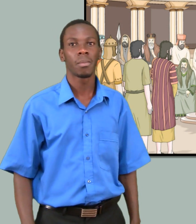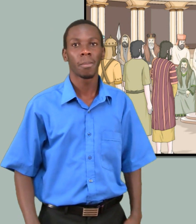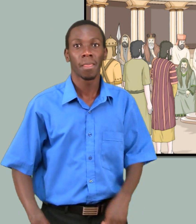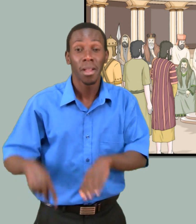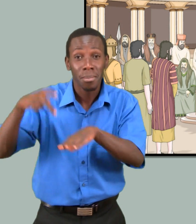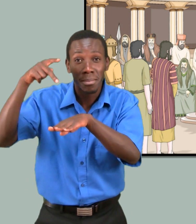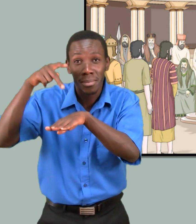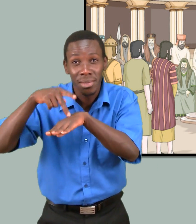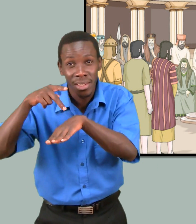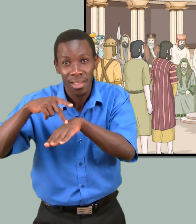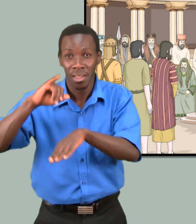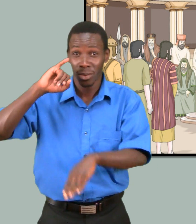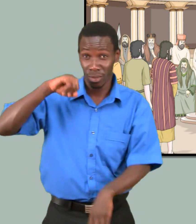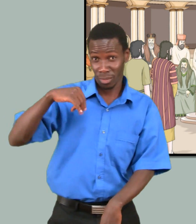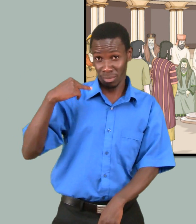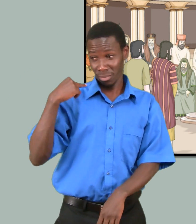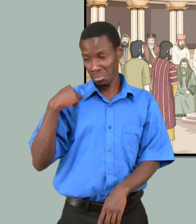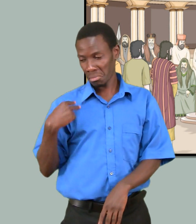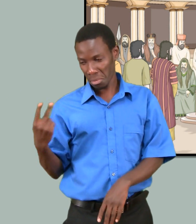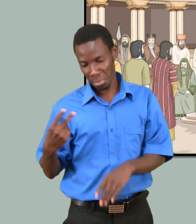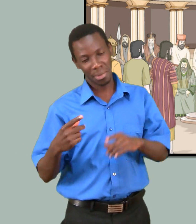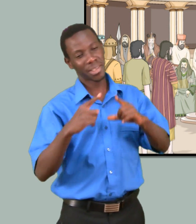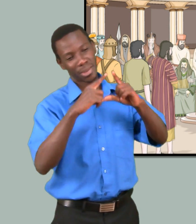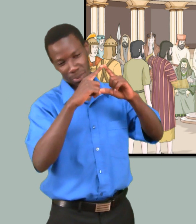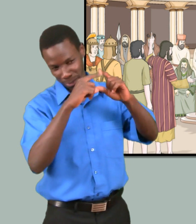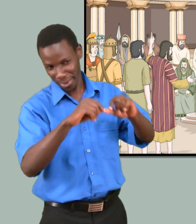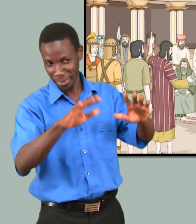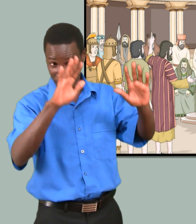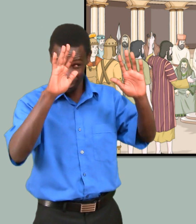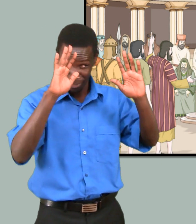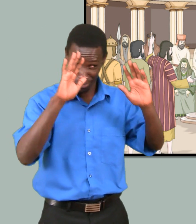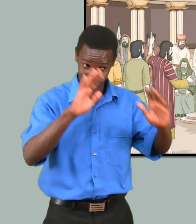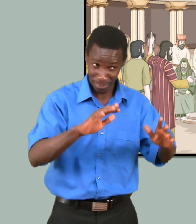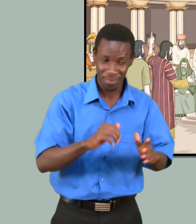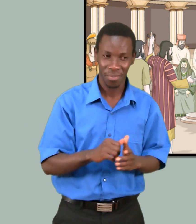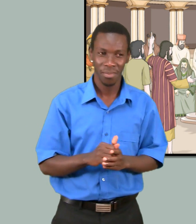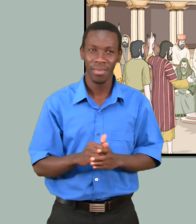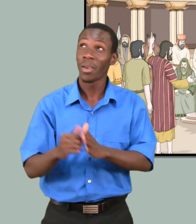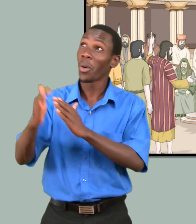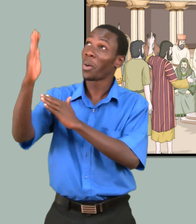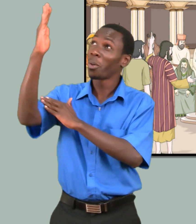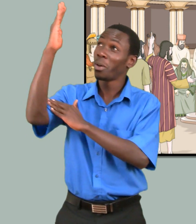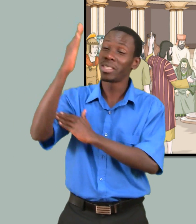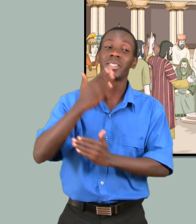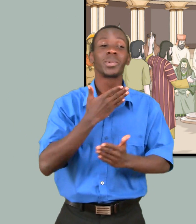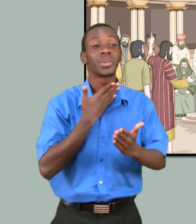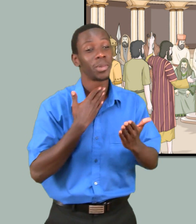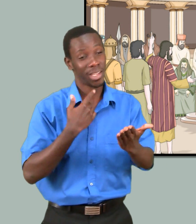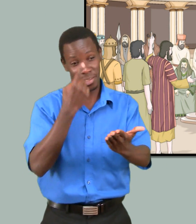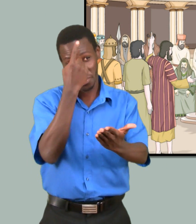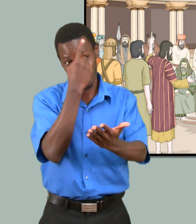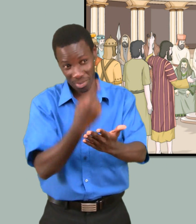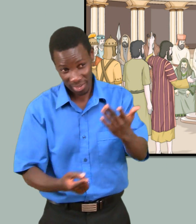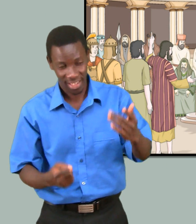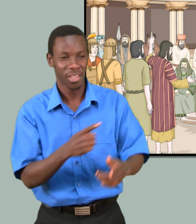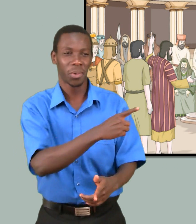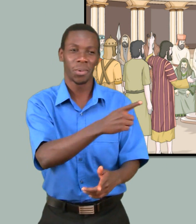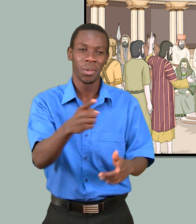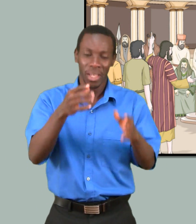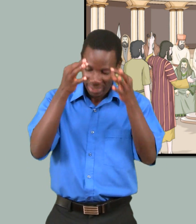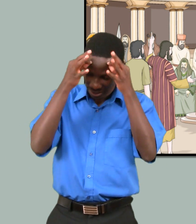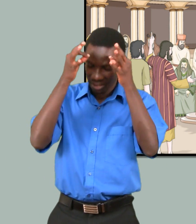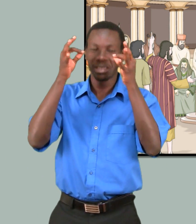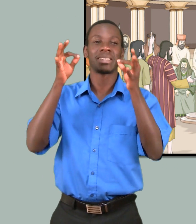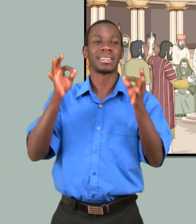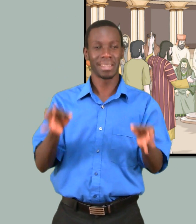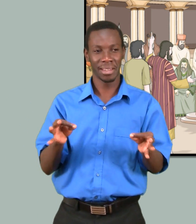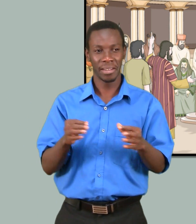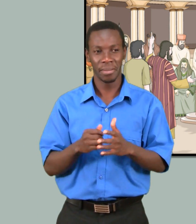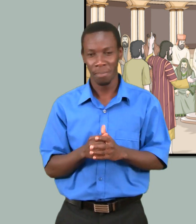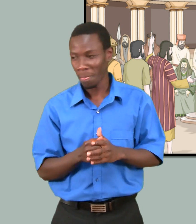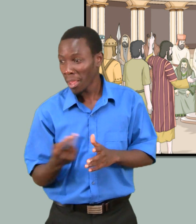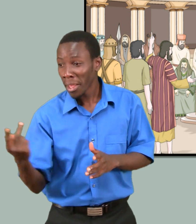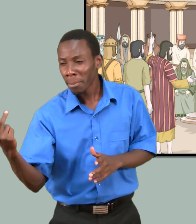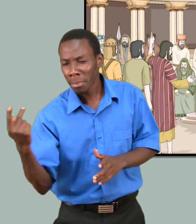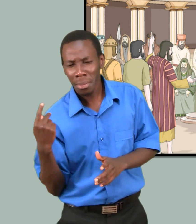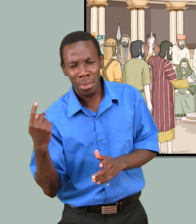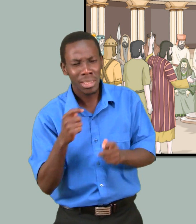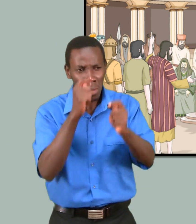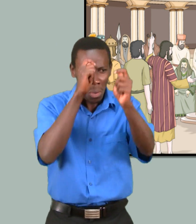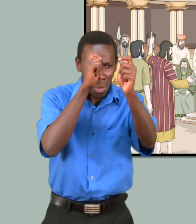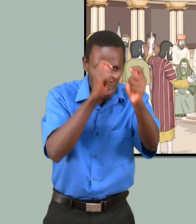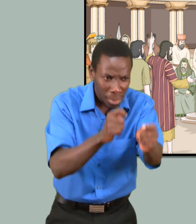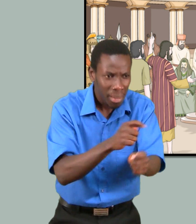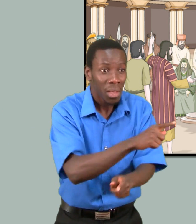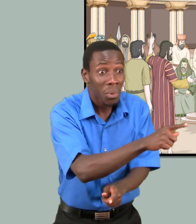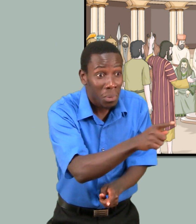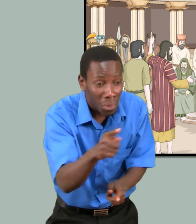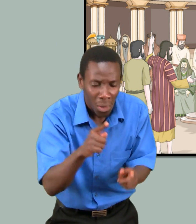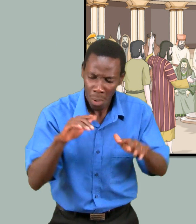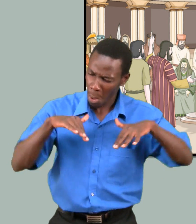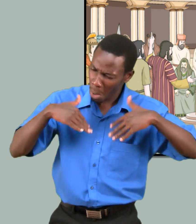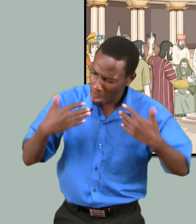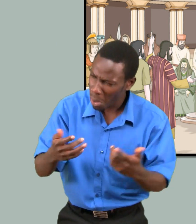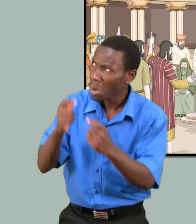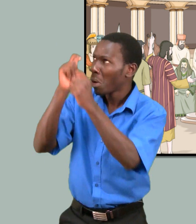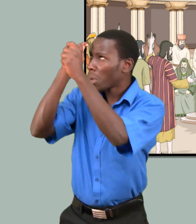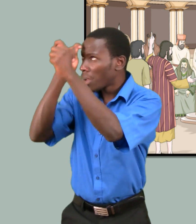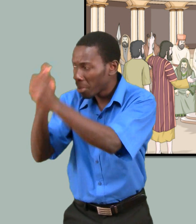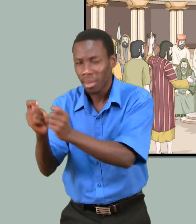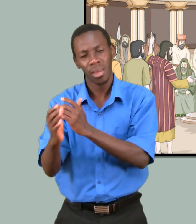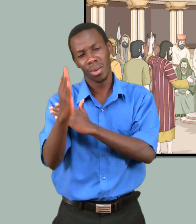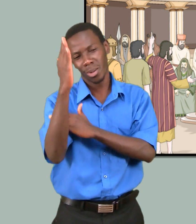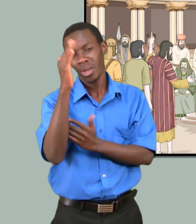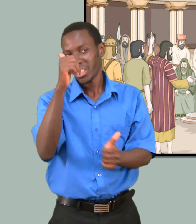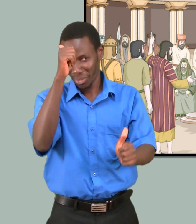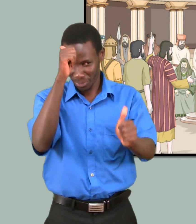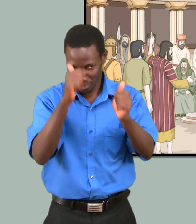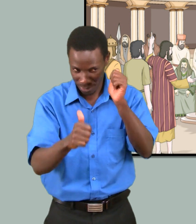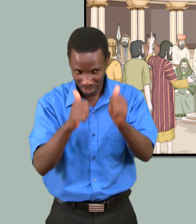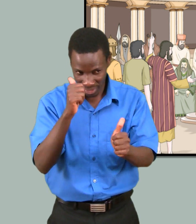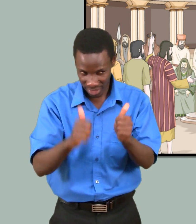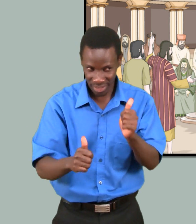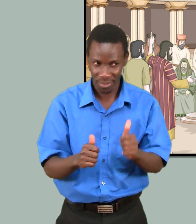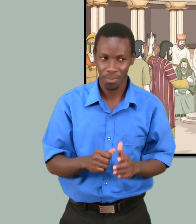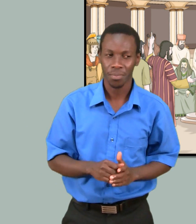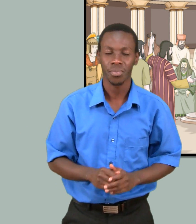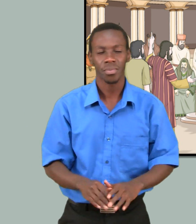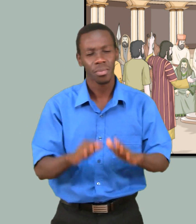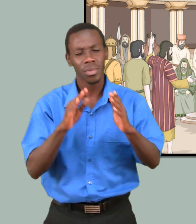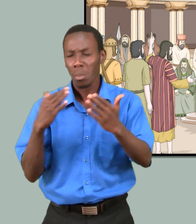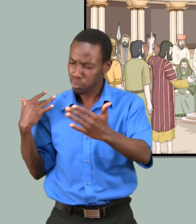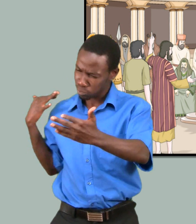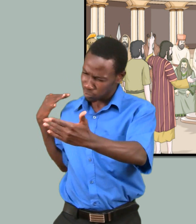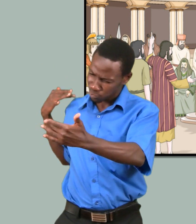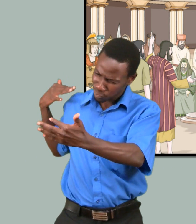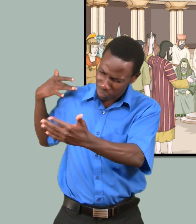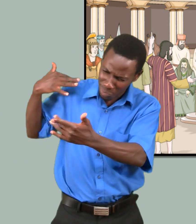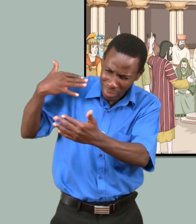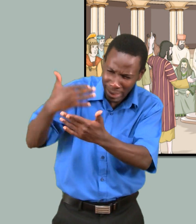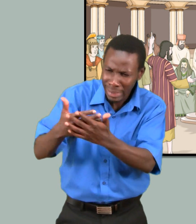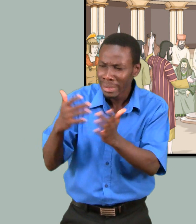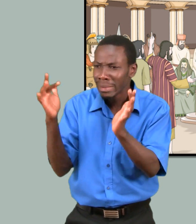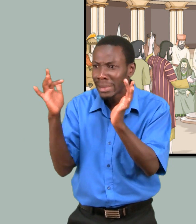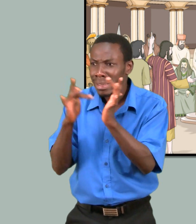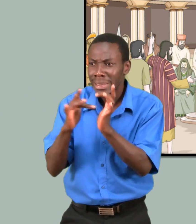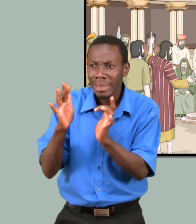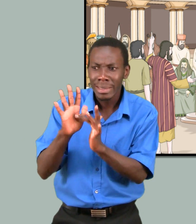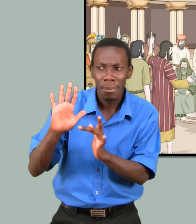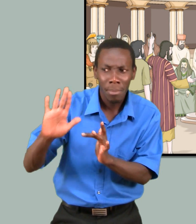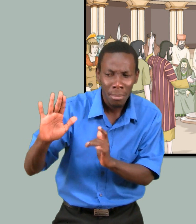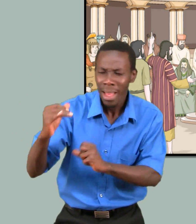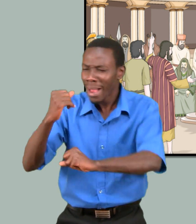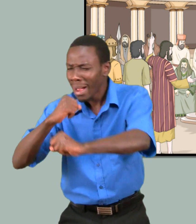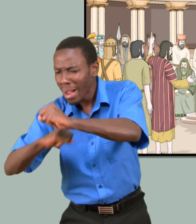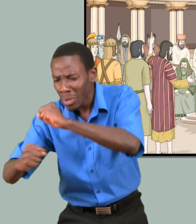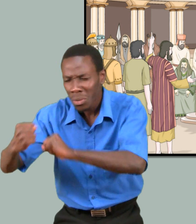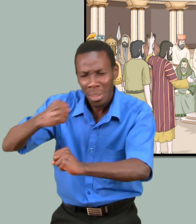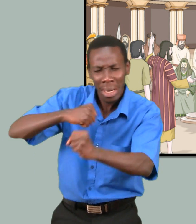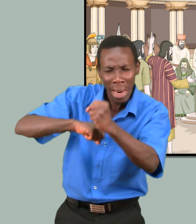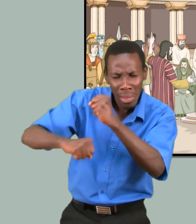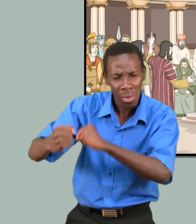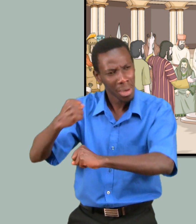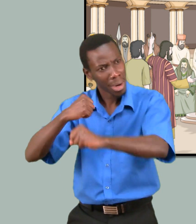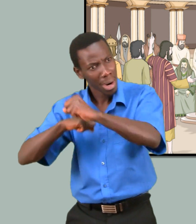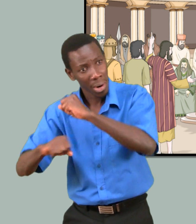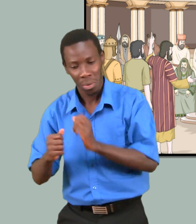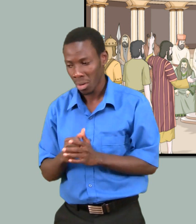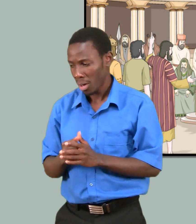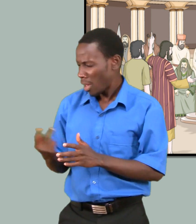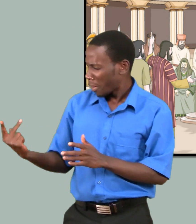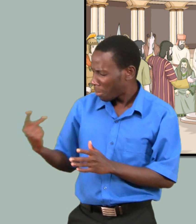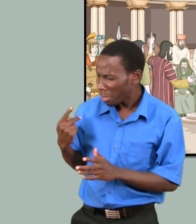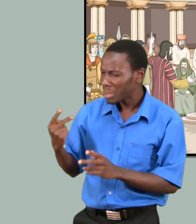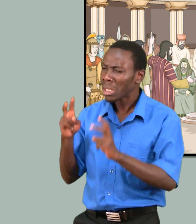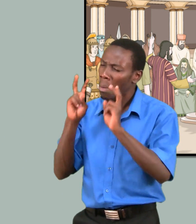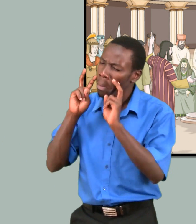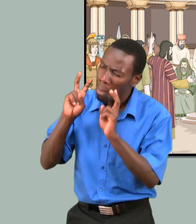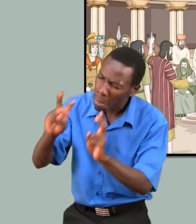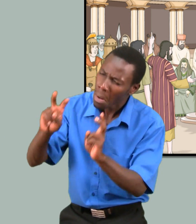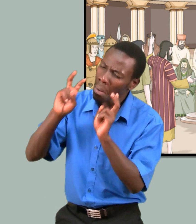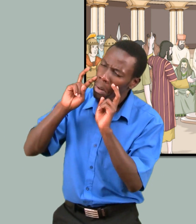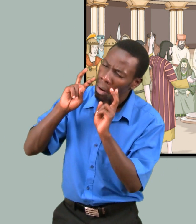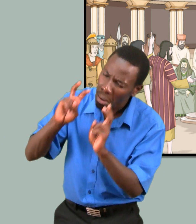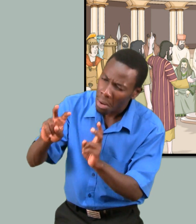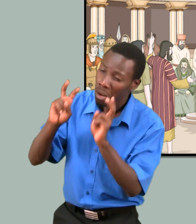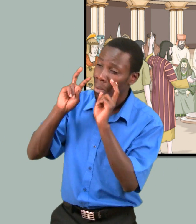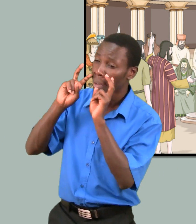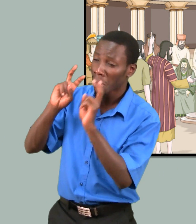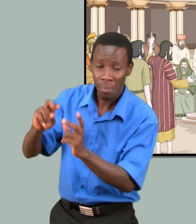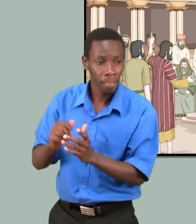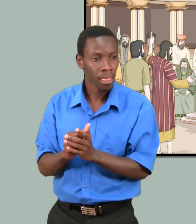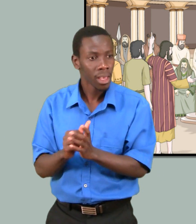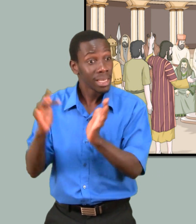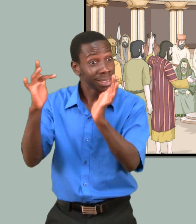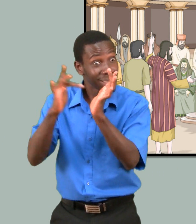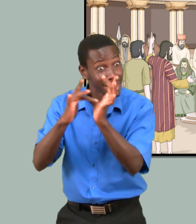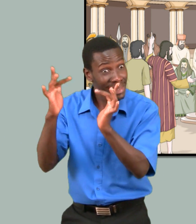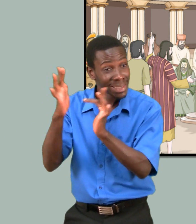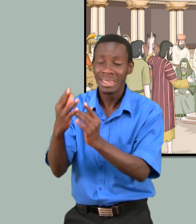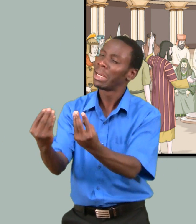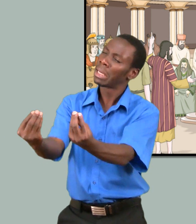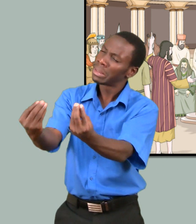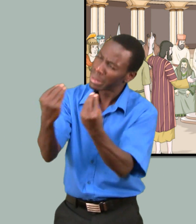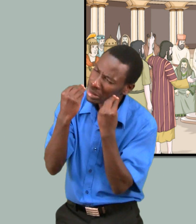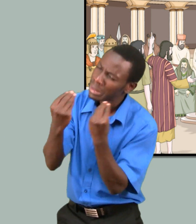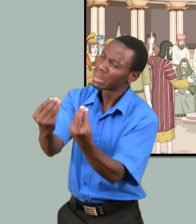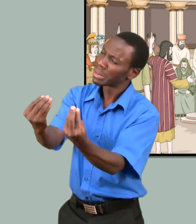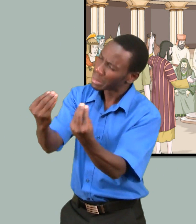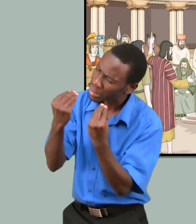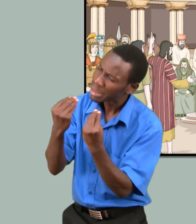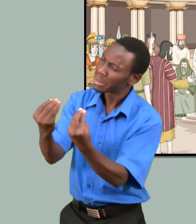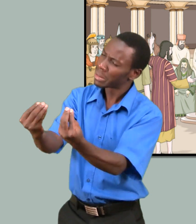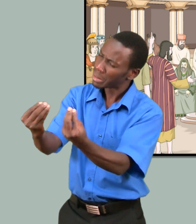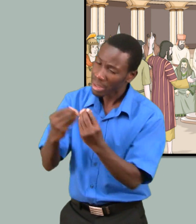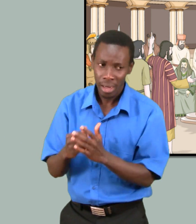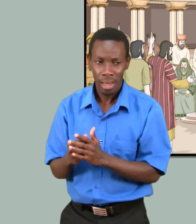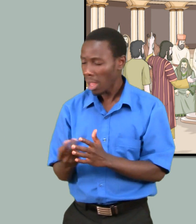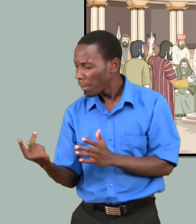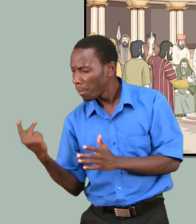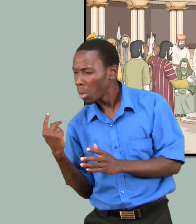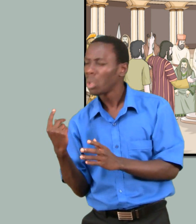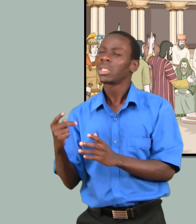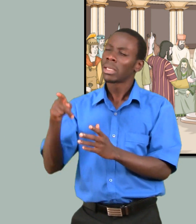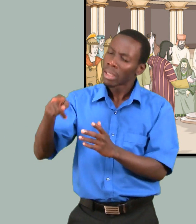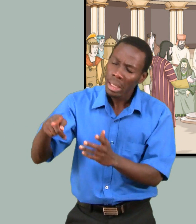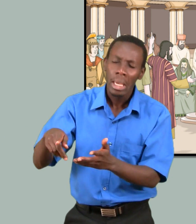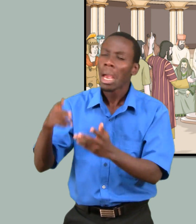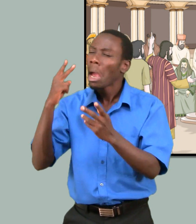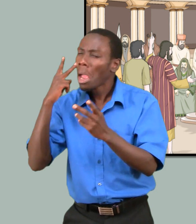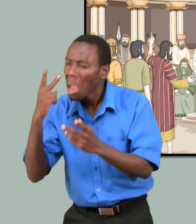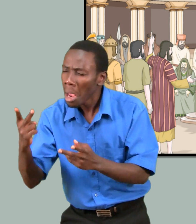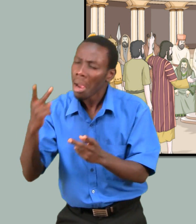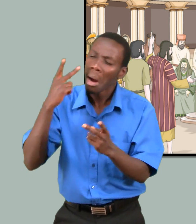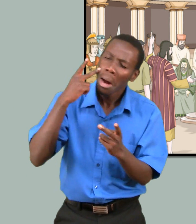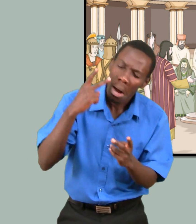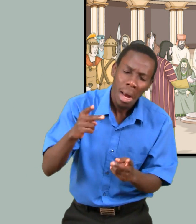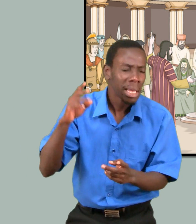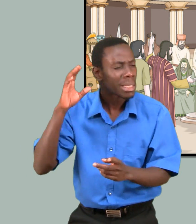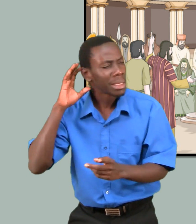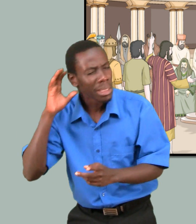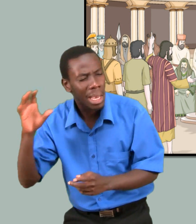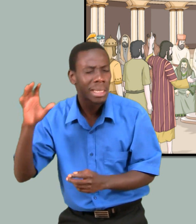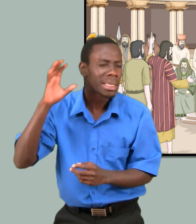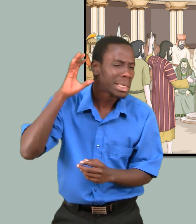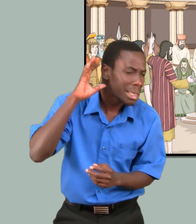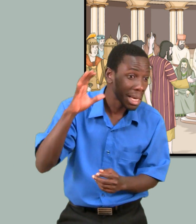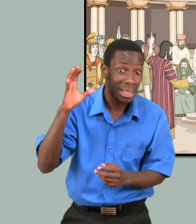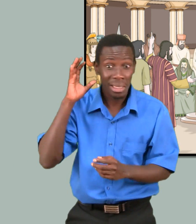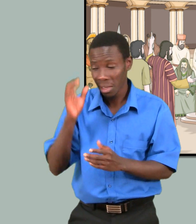But Peter and John replied, “Judge for yourselves whether it is right in God’s sight to listen to you rather than God.